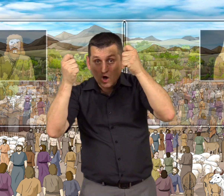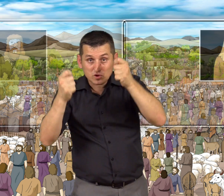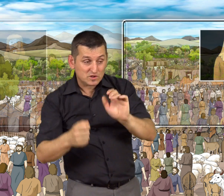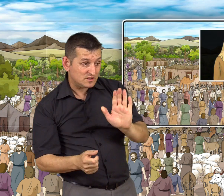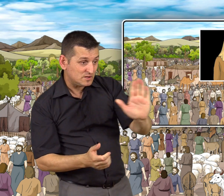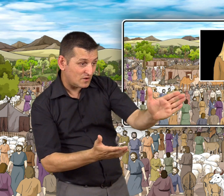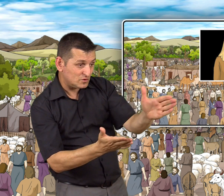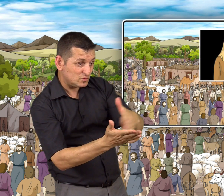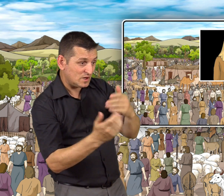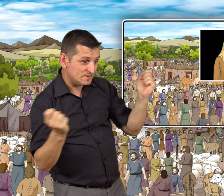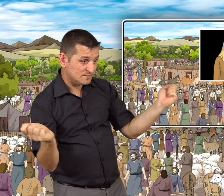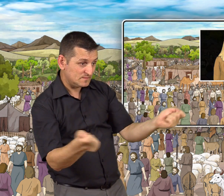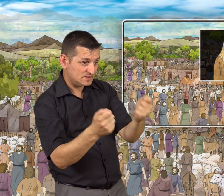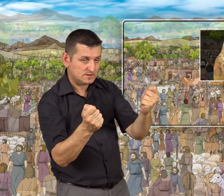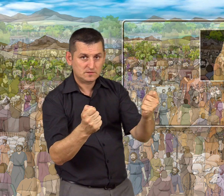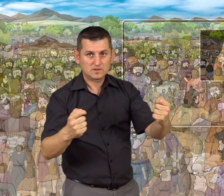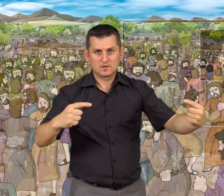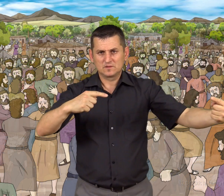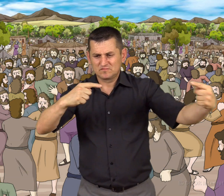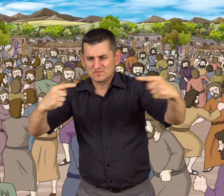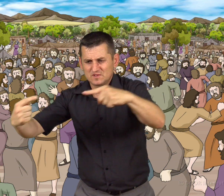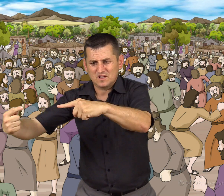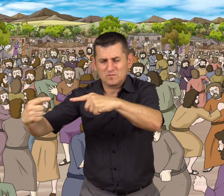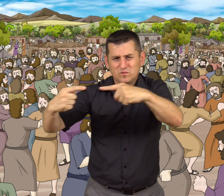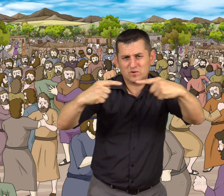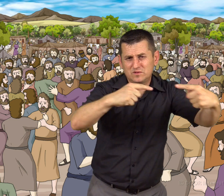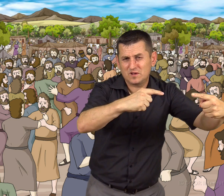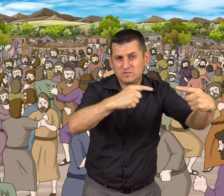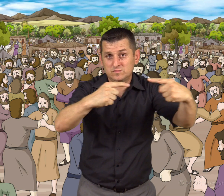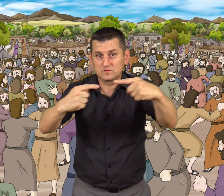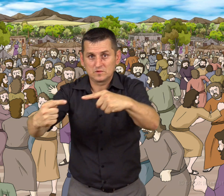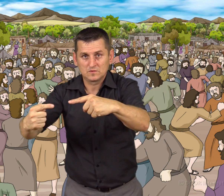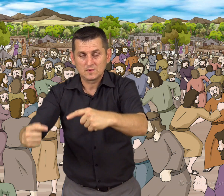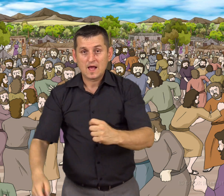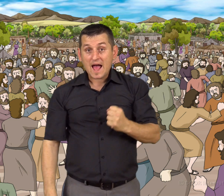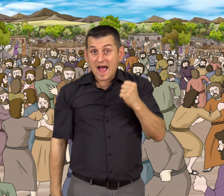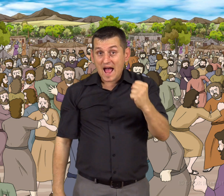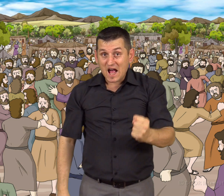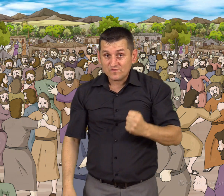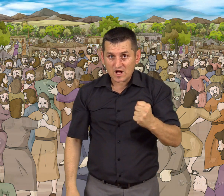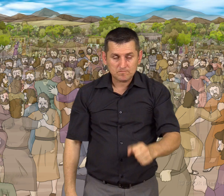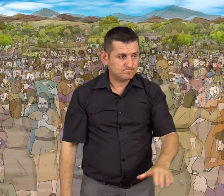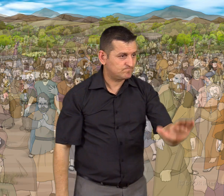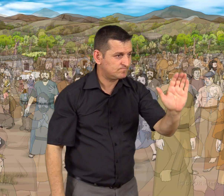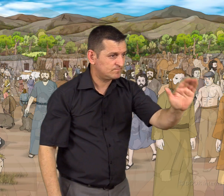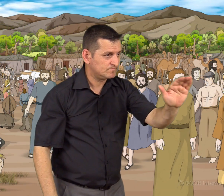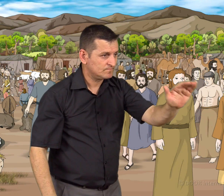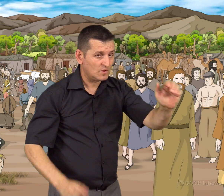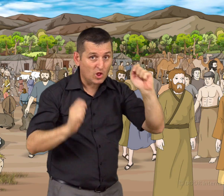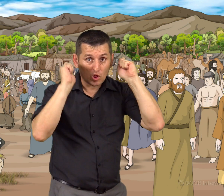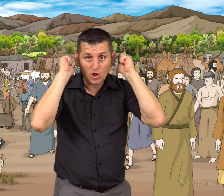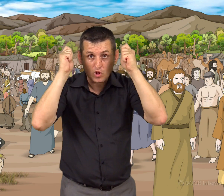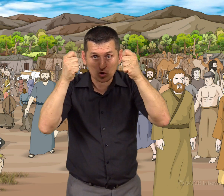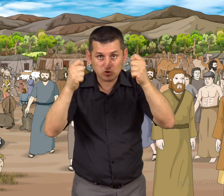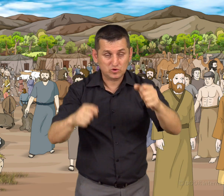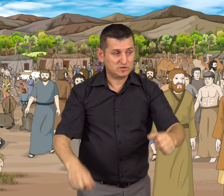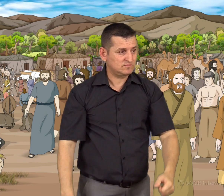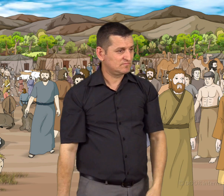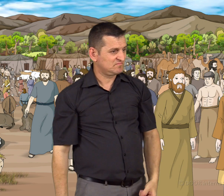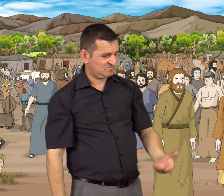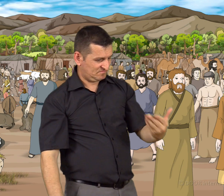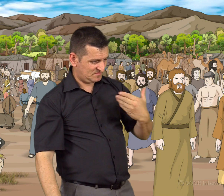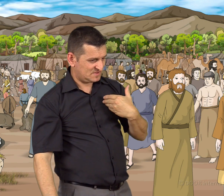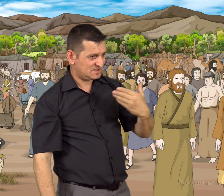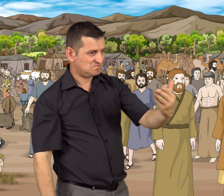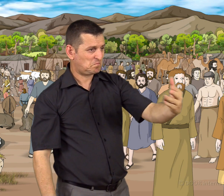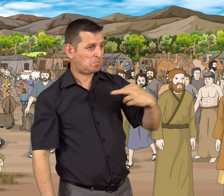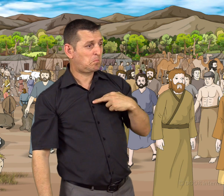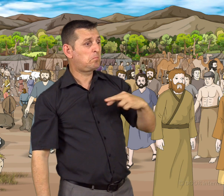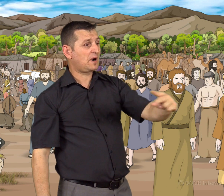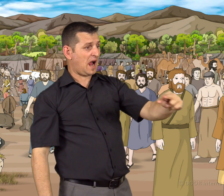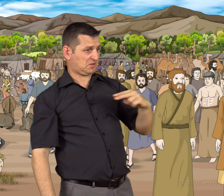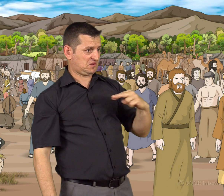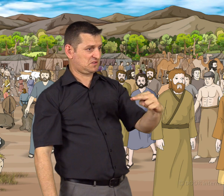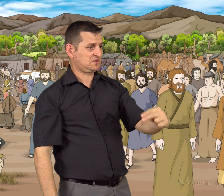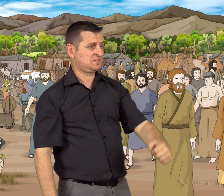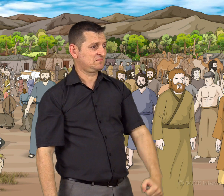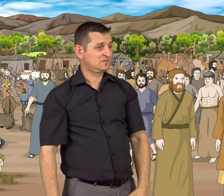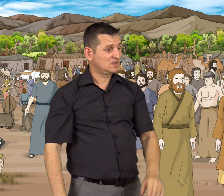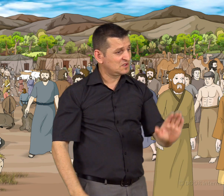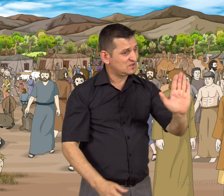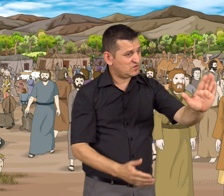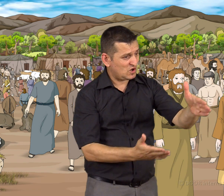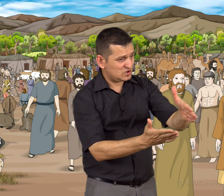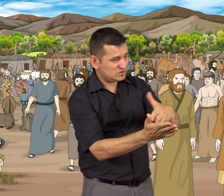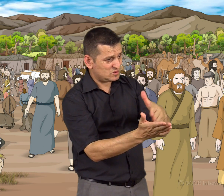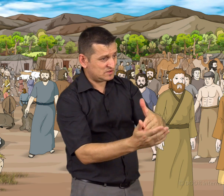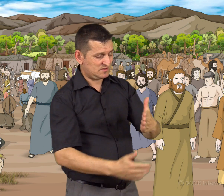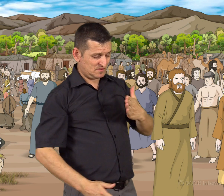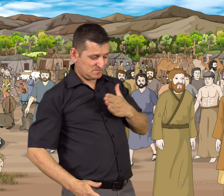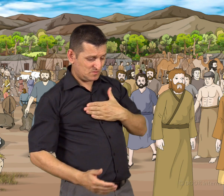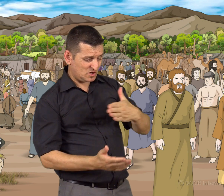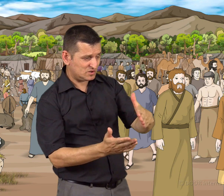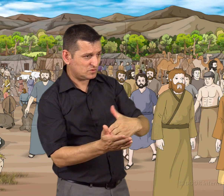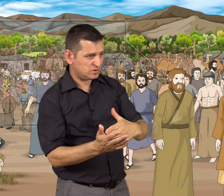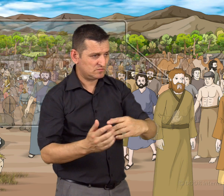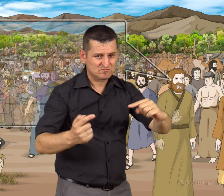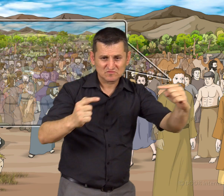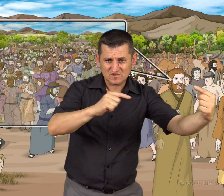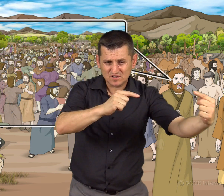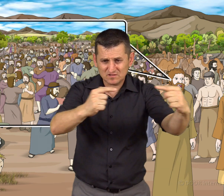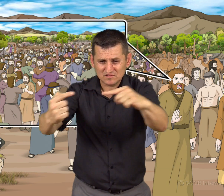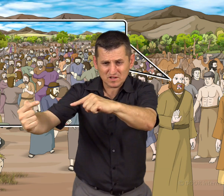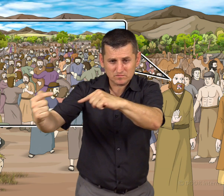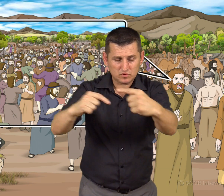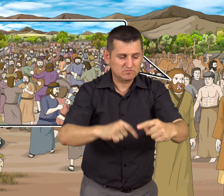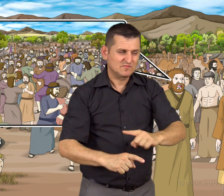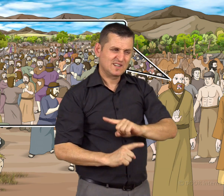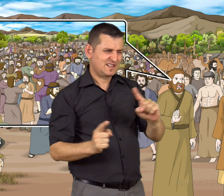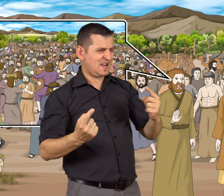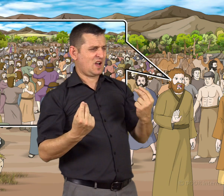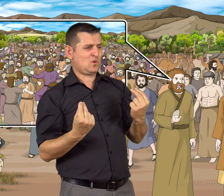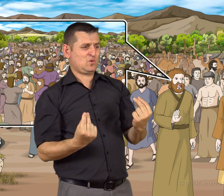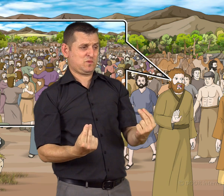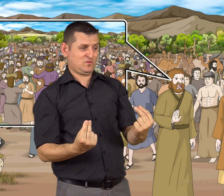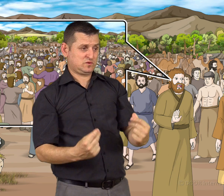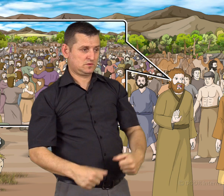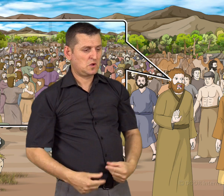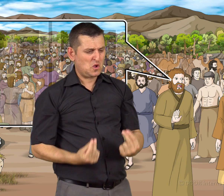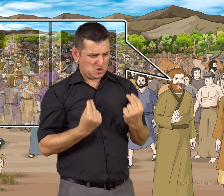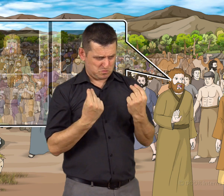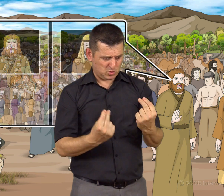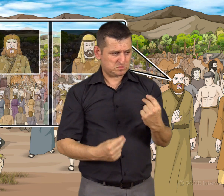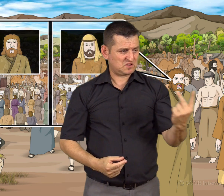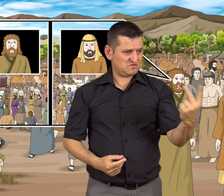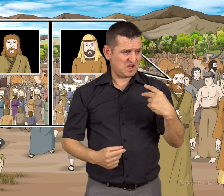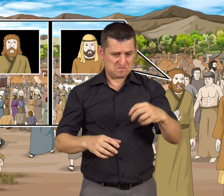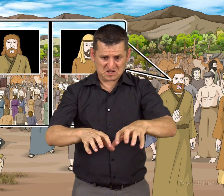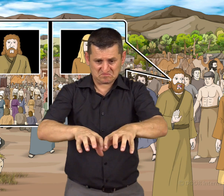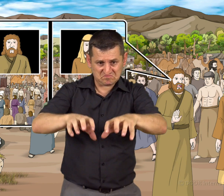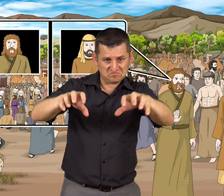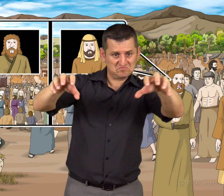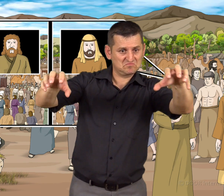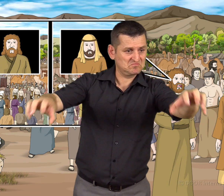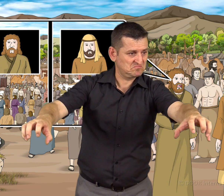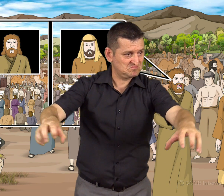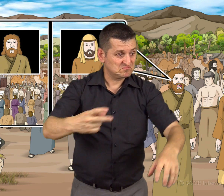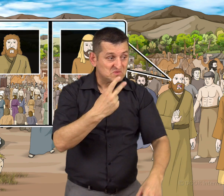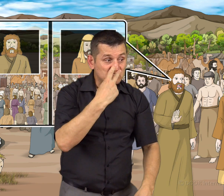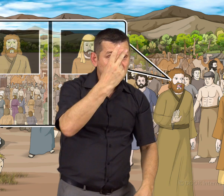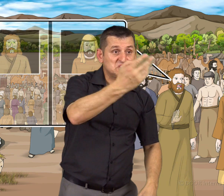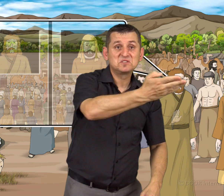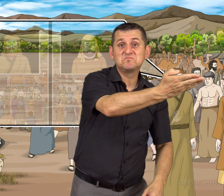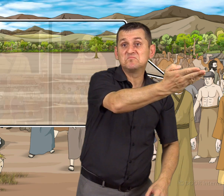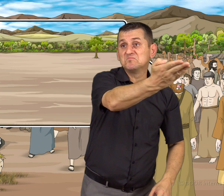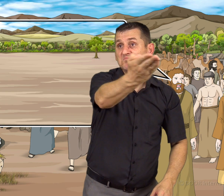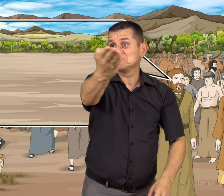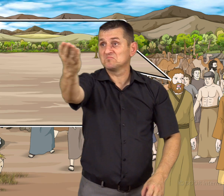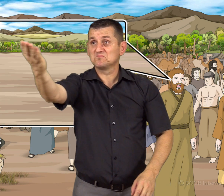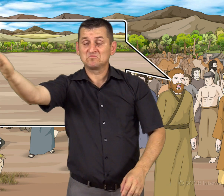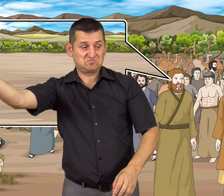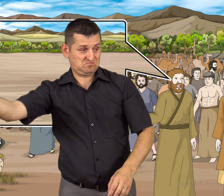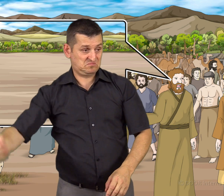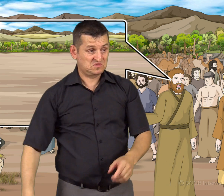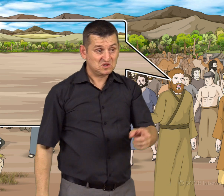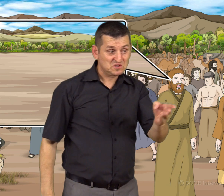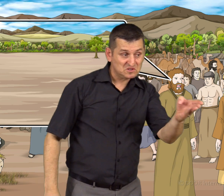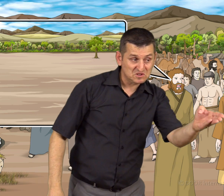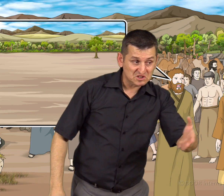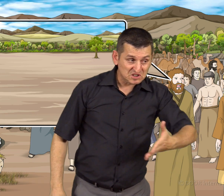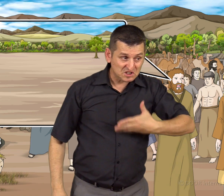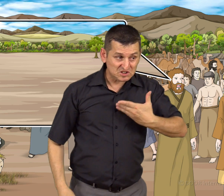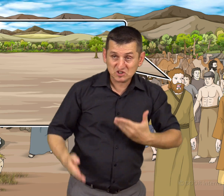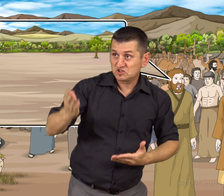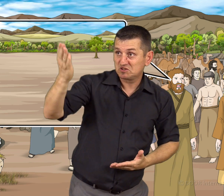And there was discord between the herdsmen of Abram and the herdsmen of Lot. At that time the Canaanites and the Perizzites were also living in the land. So Abram said to Lot, “Please let there be no contention between you and me, or between your herdsmen and my herdsmen. After all, we are brothers.